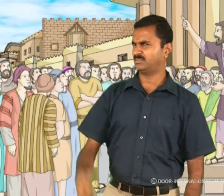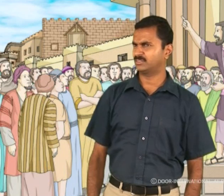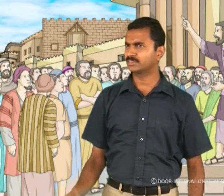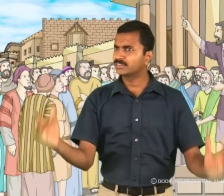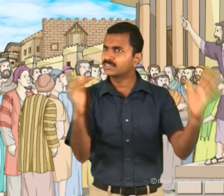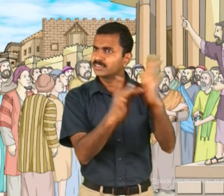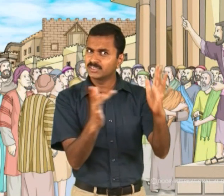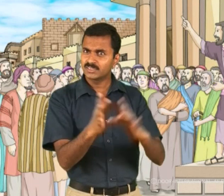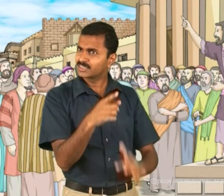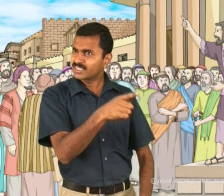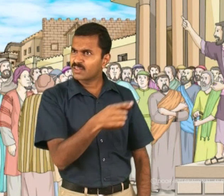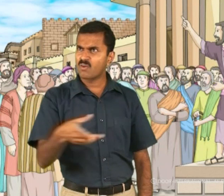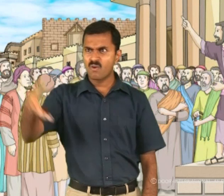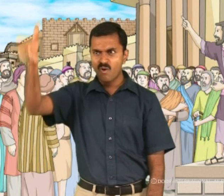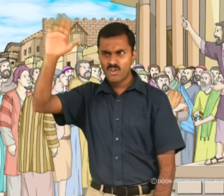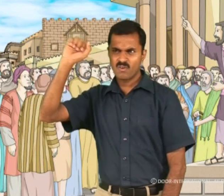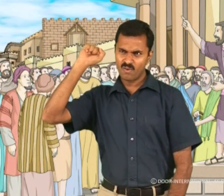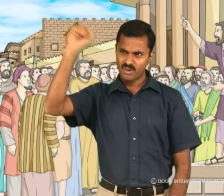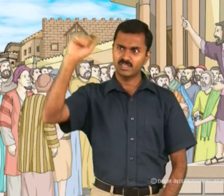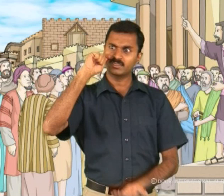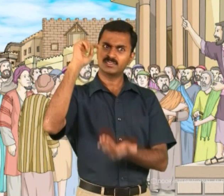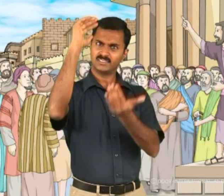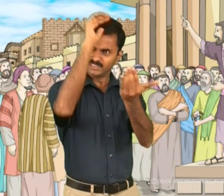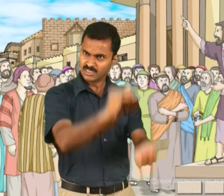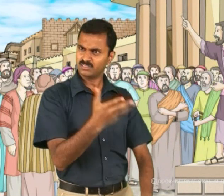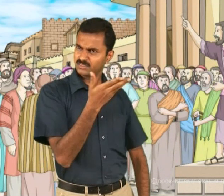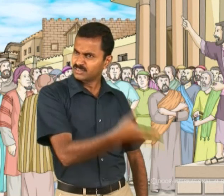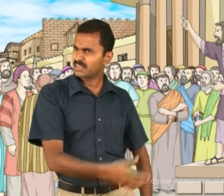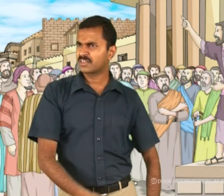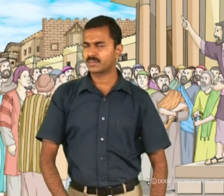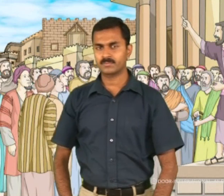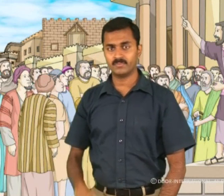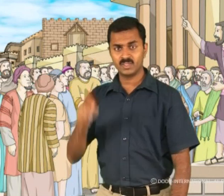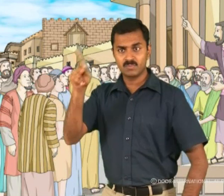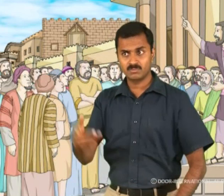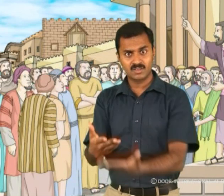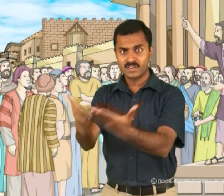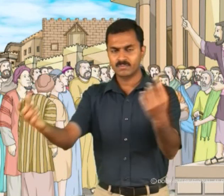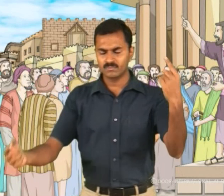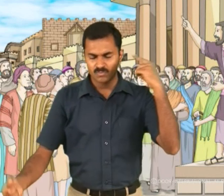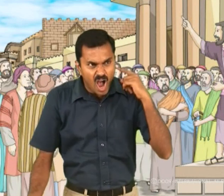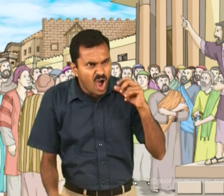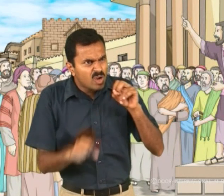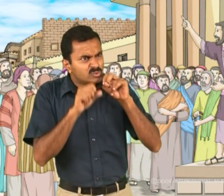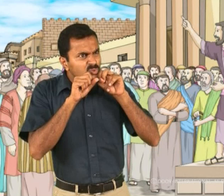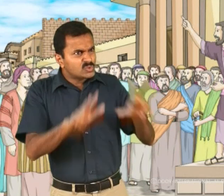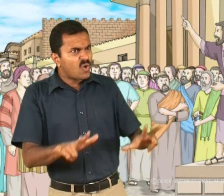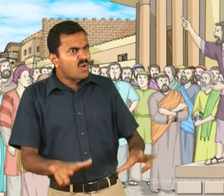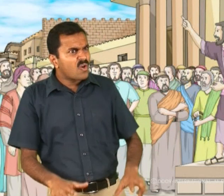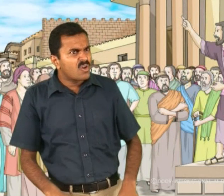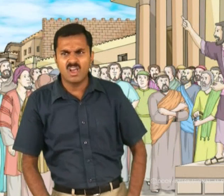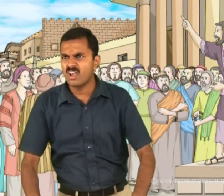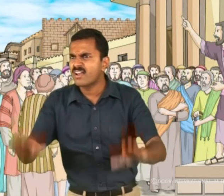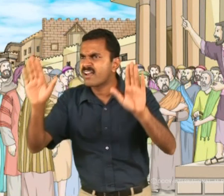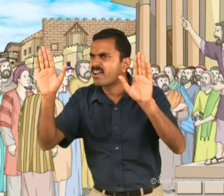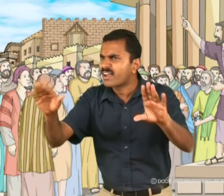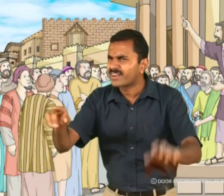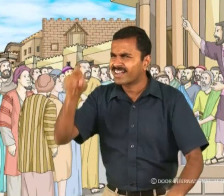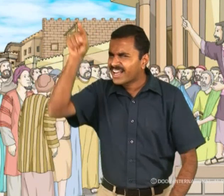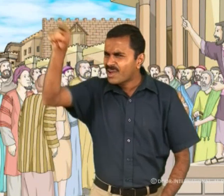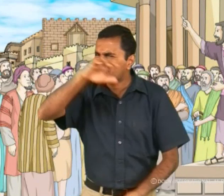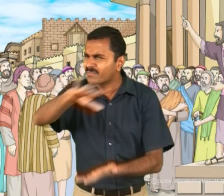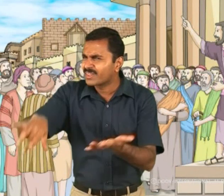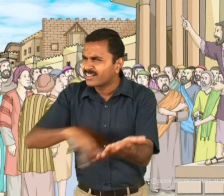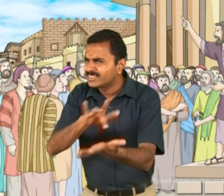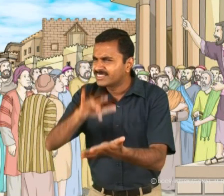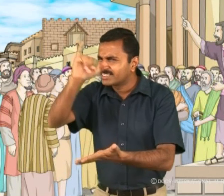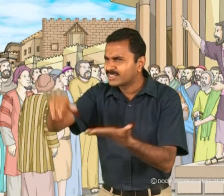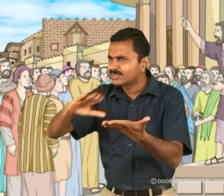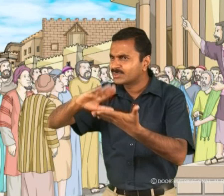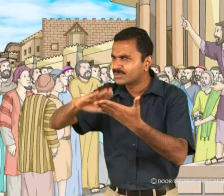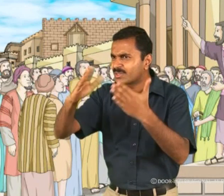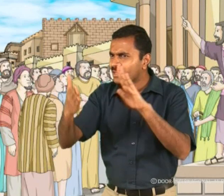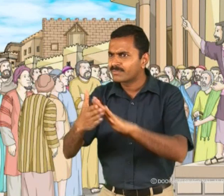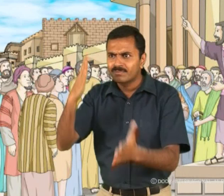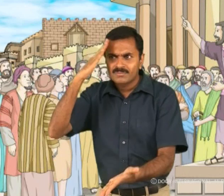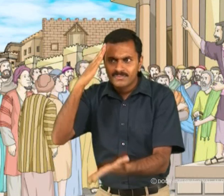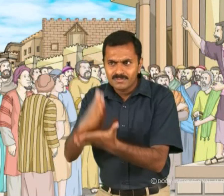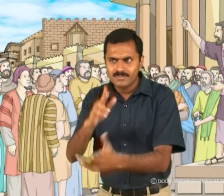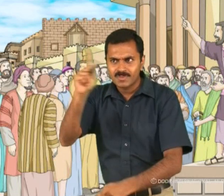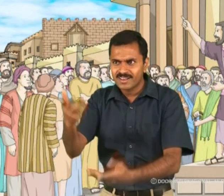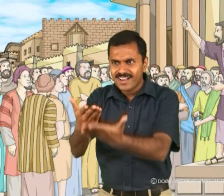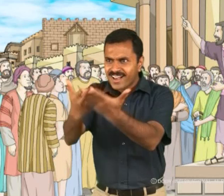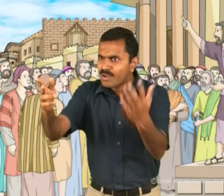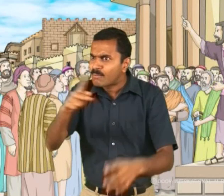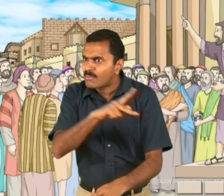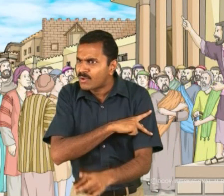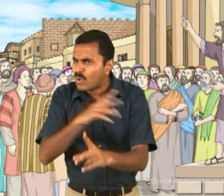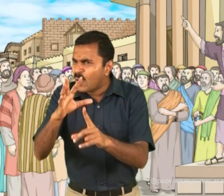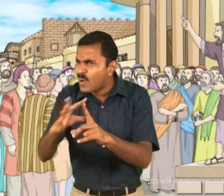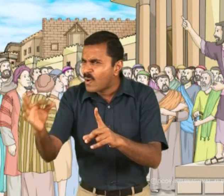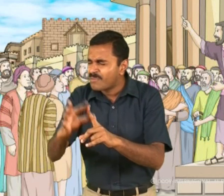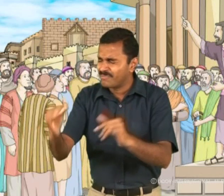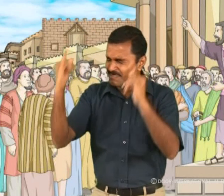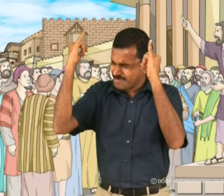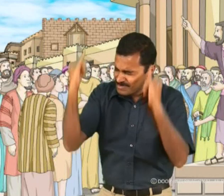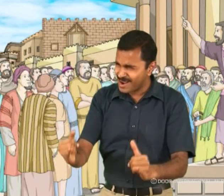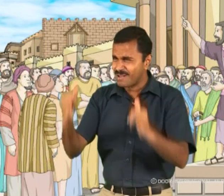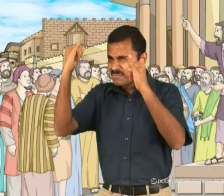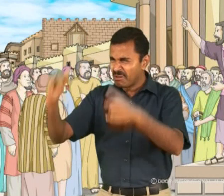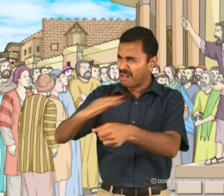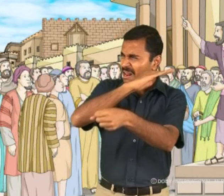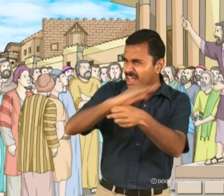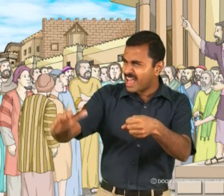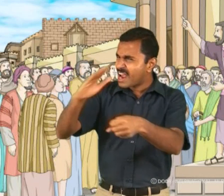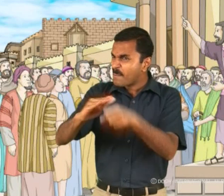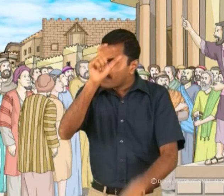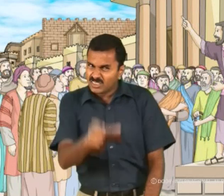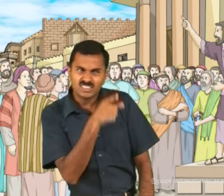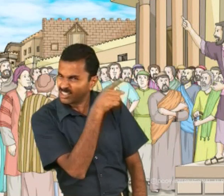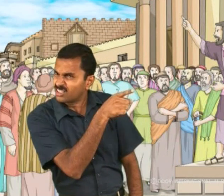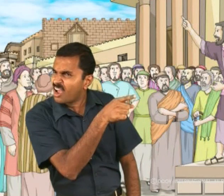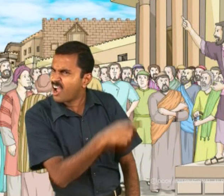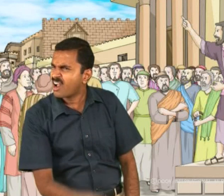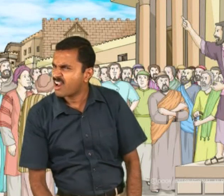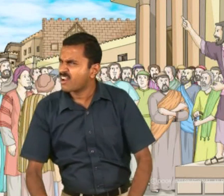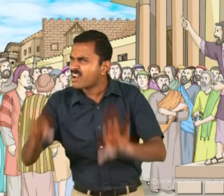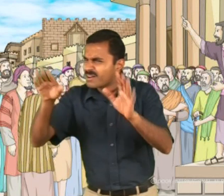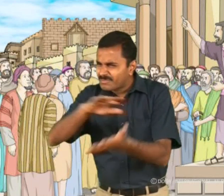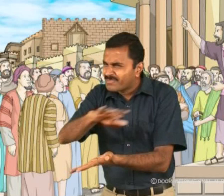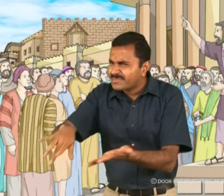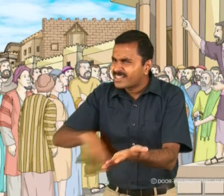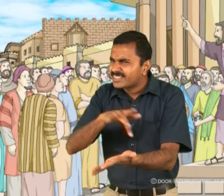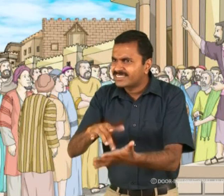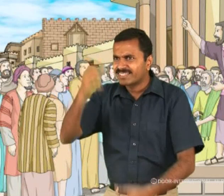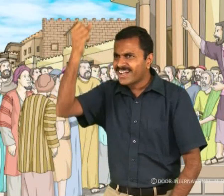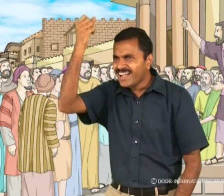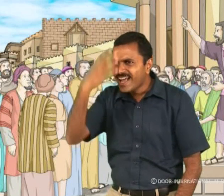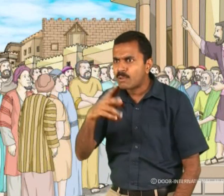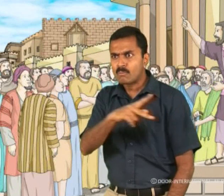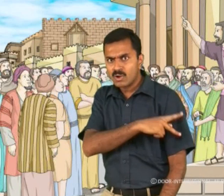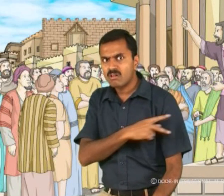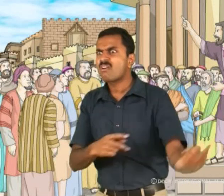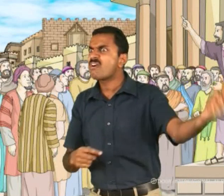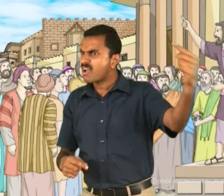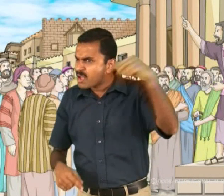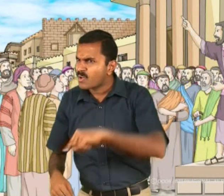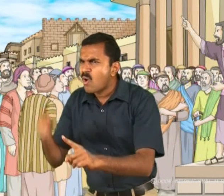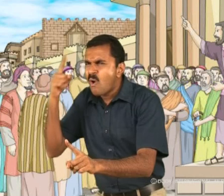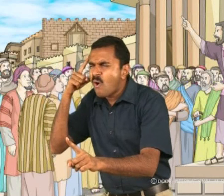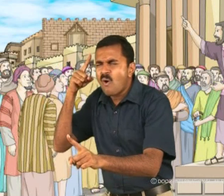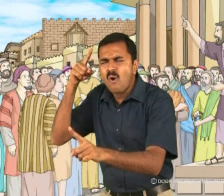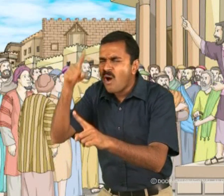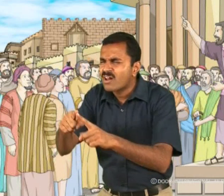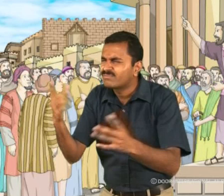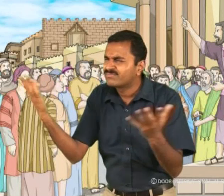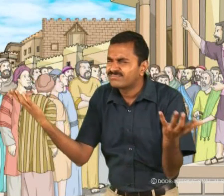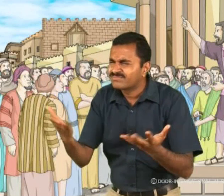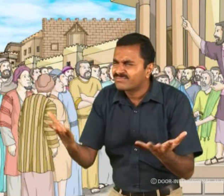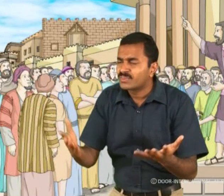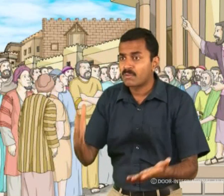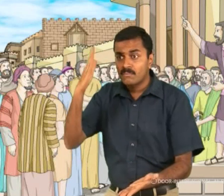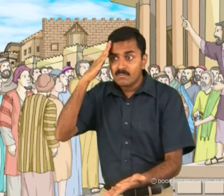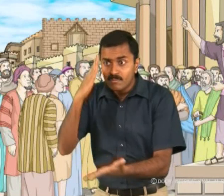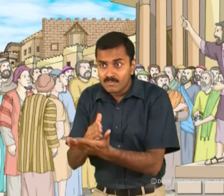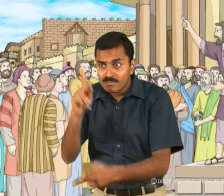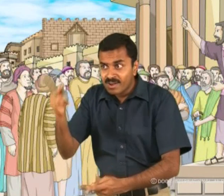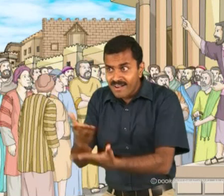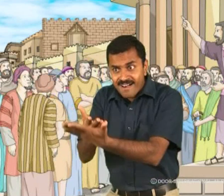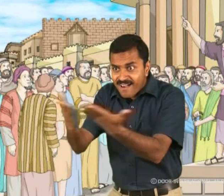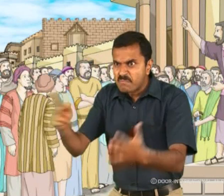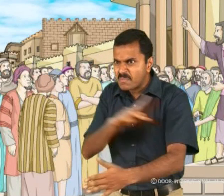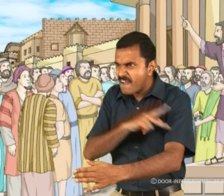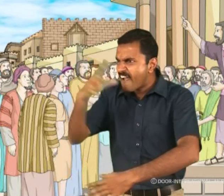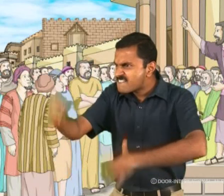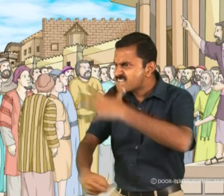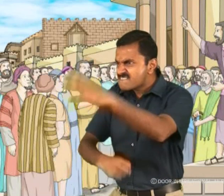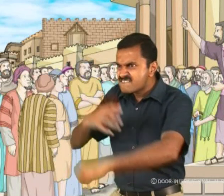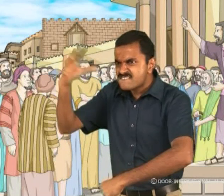All who heard him were astounded and asked, “Isn’t this the man who wreaked havoc in Jerusalem on those who call on this name?